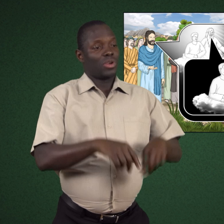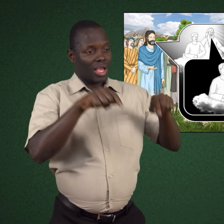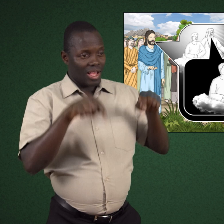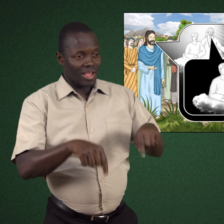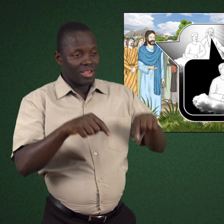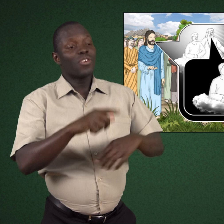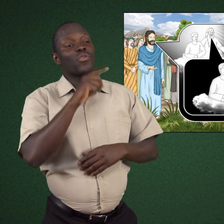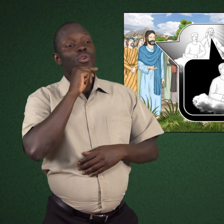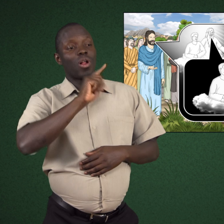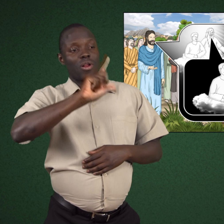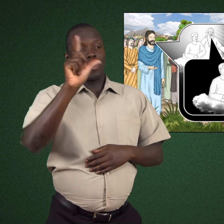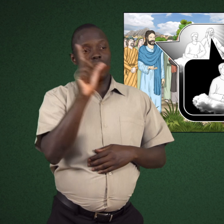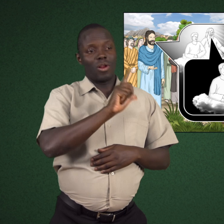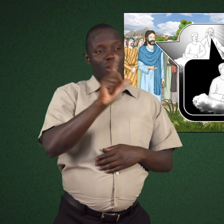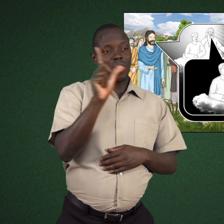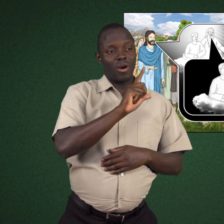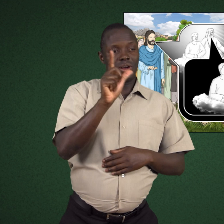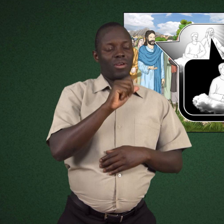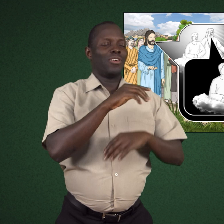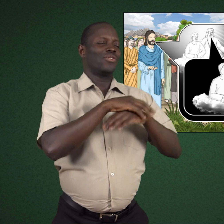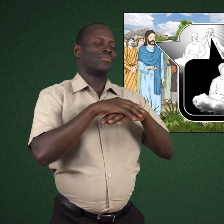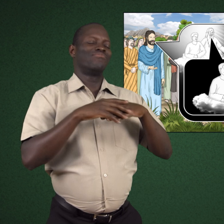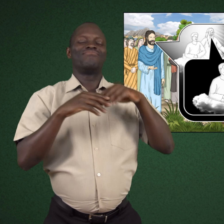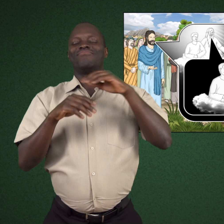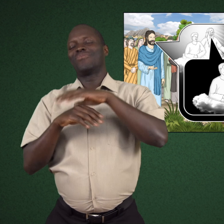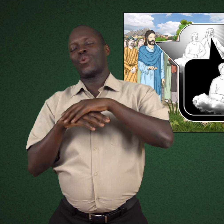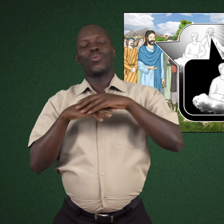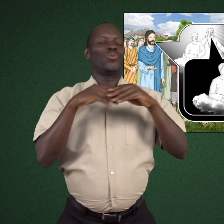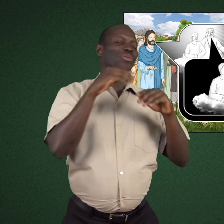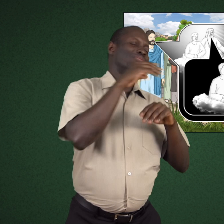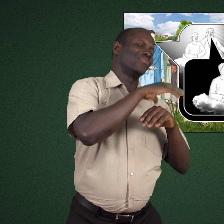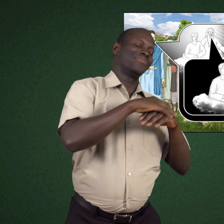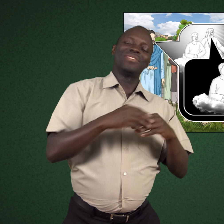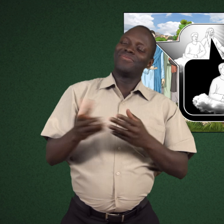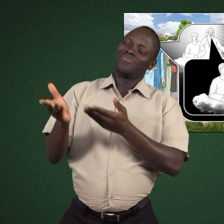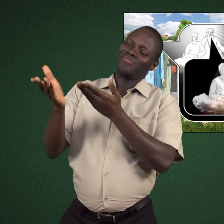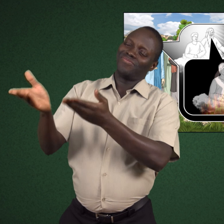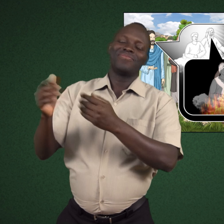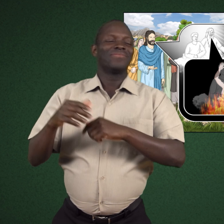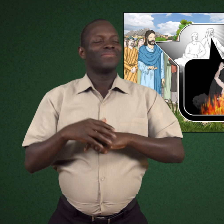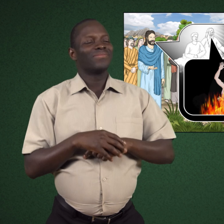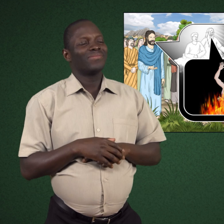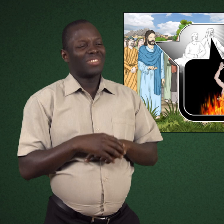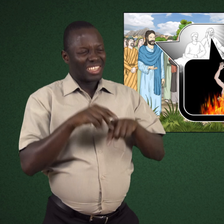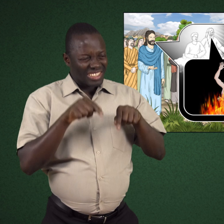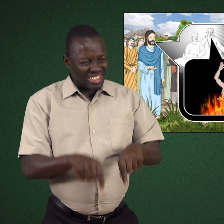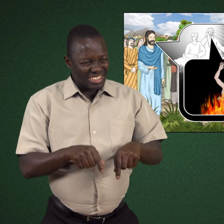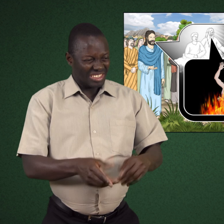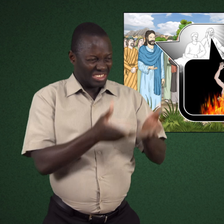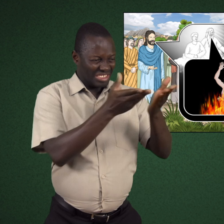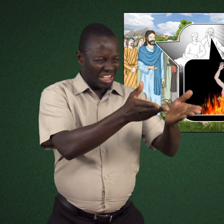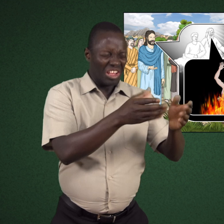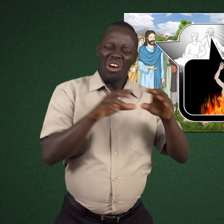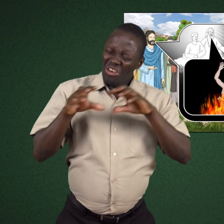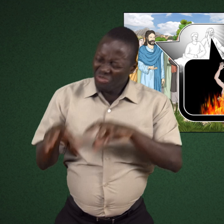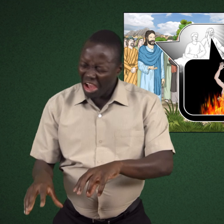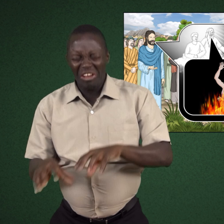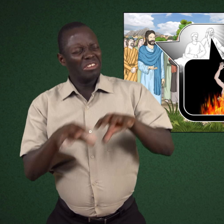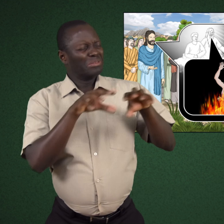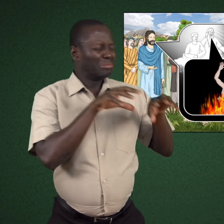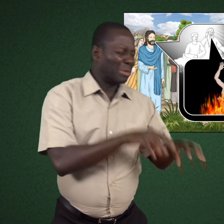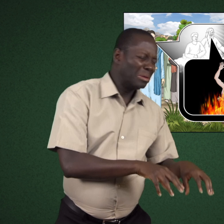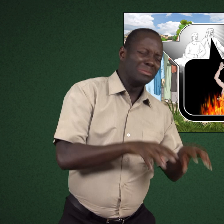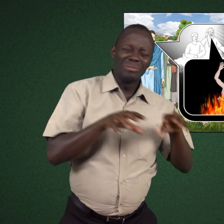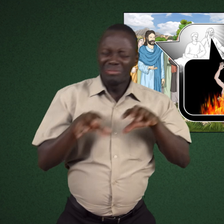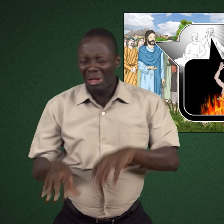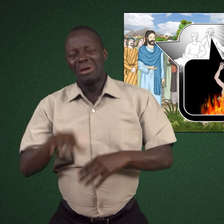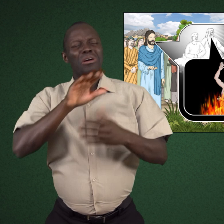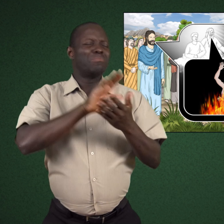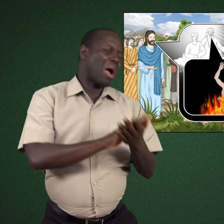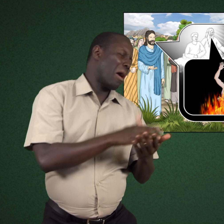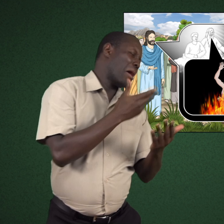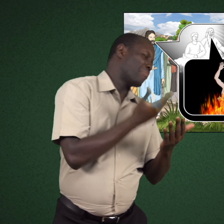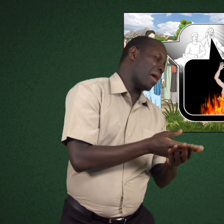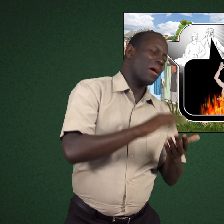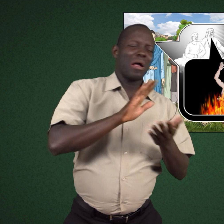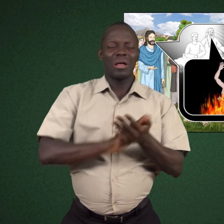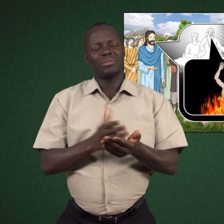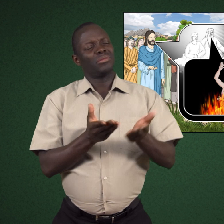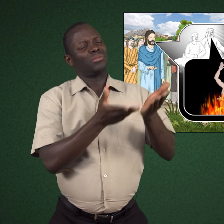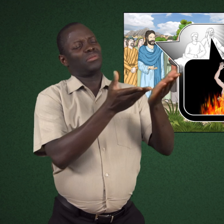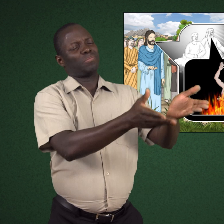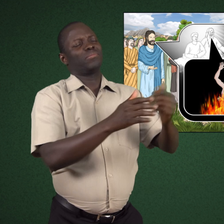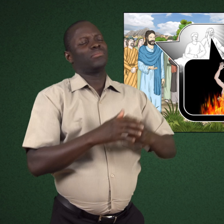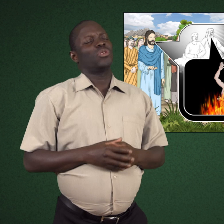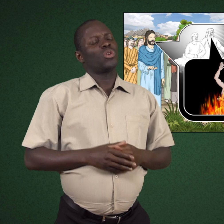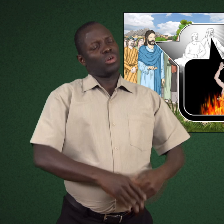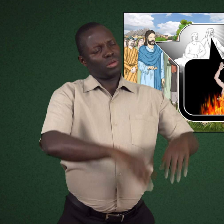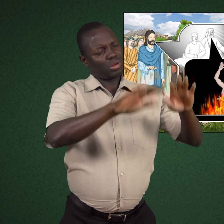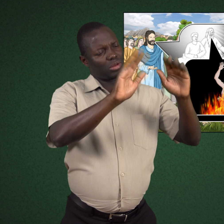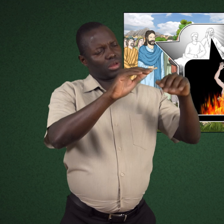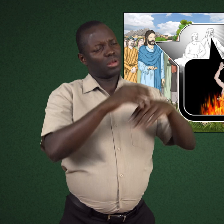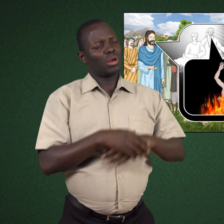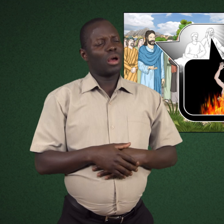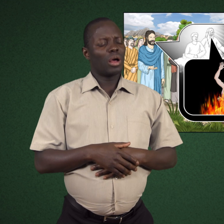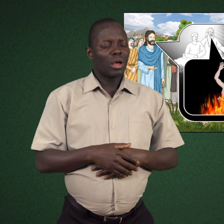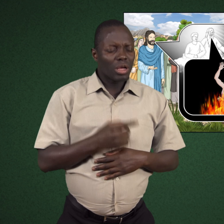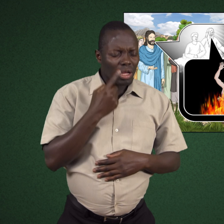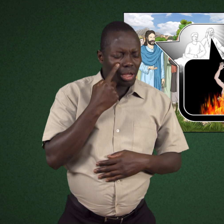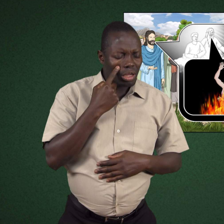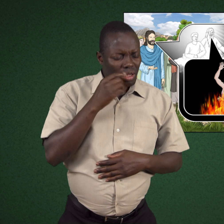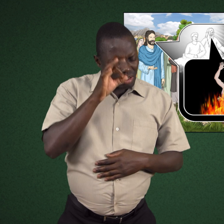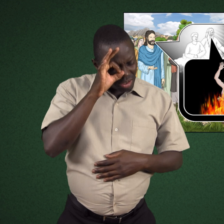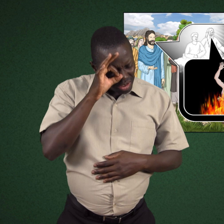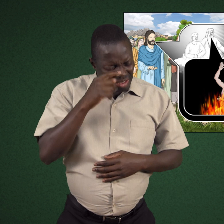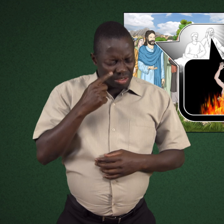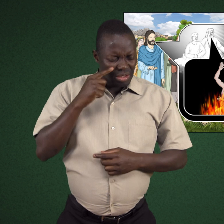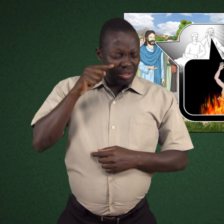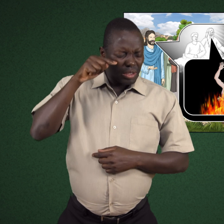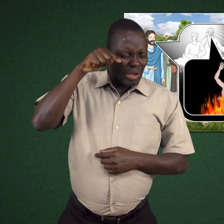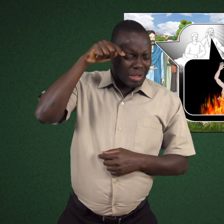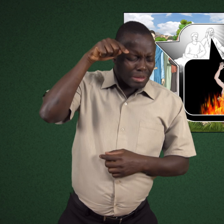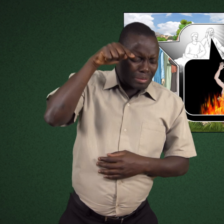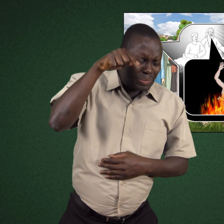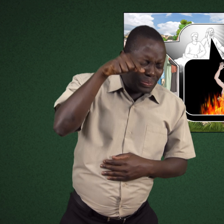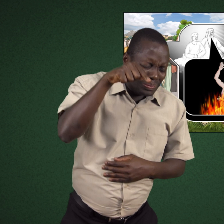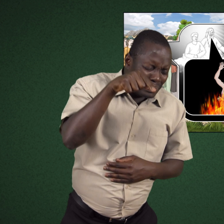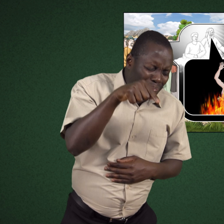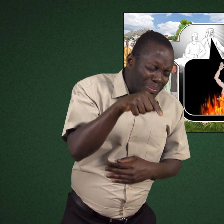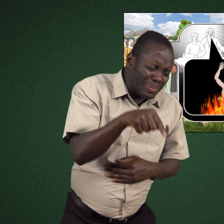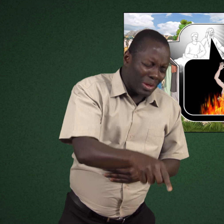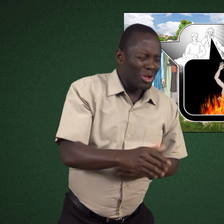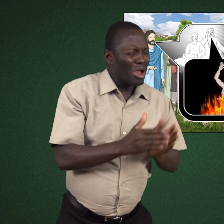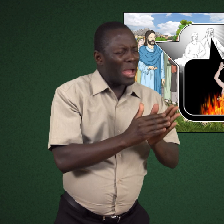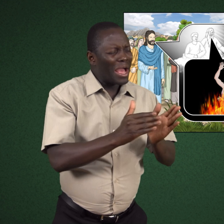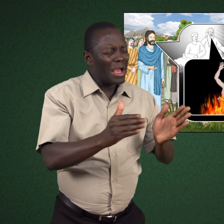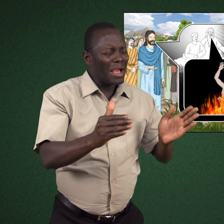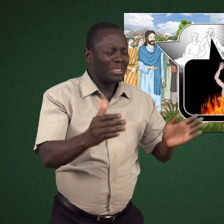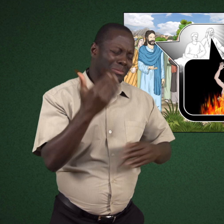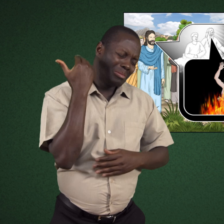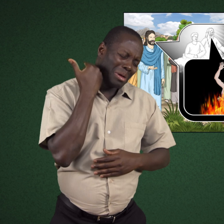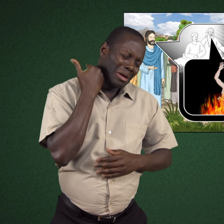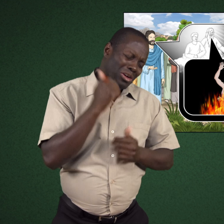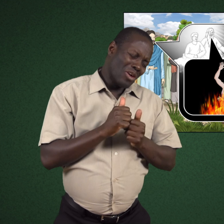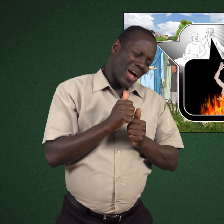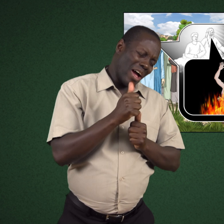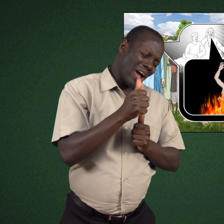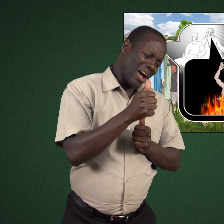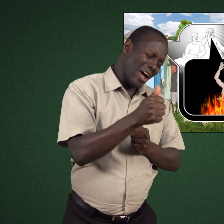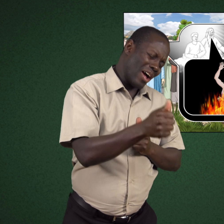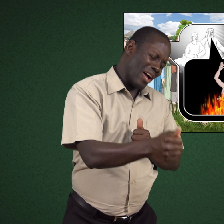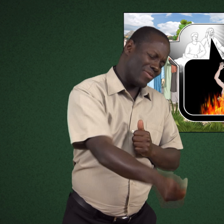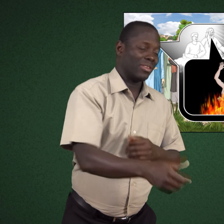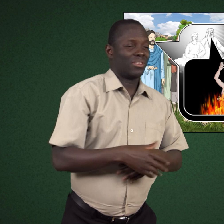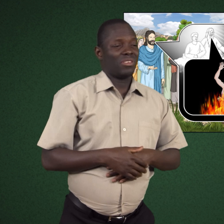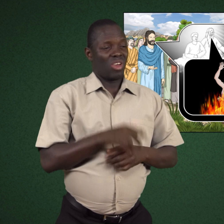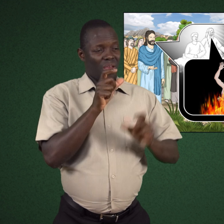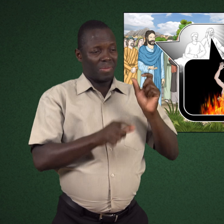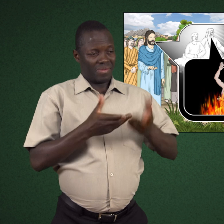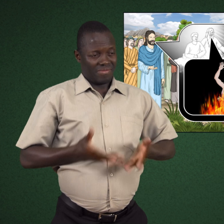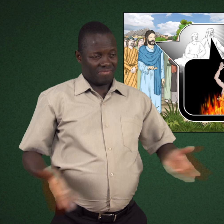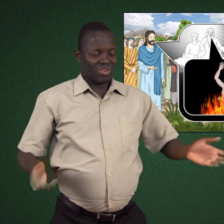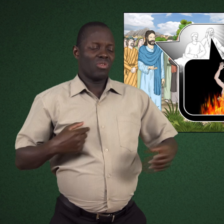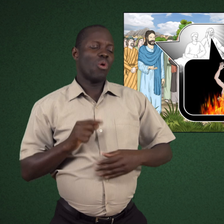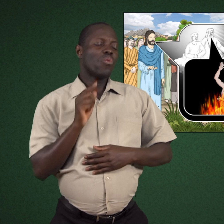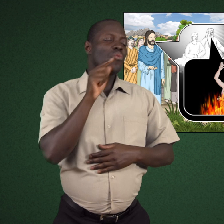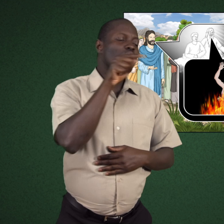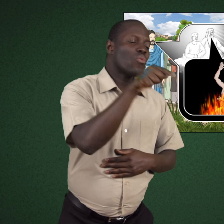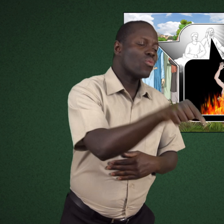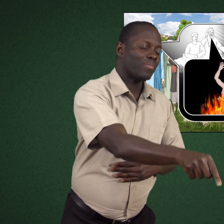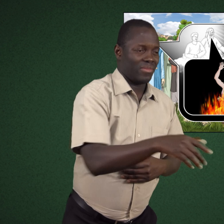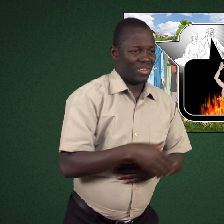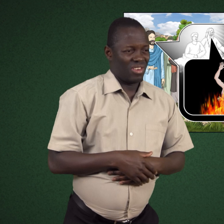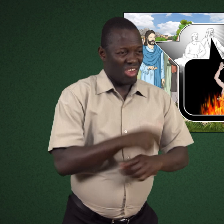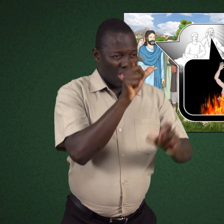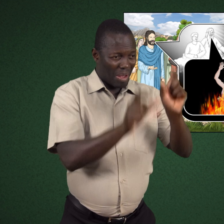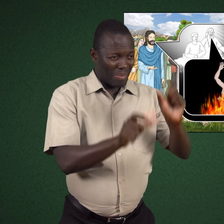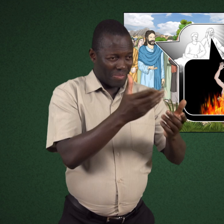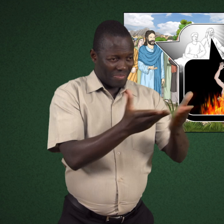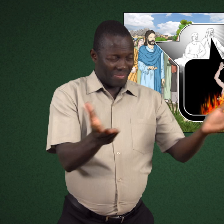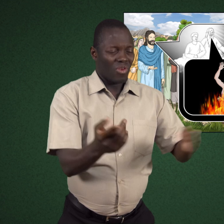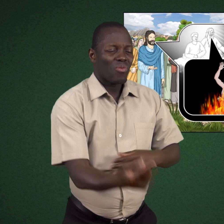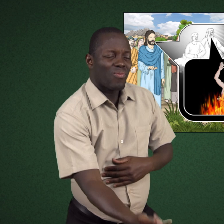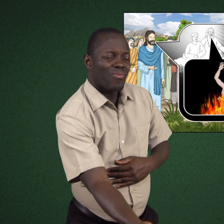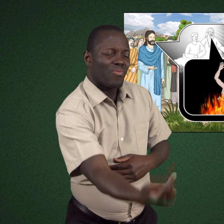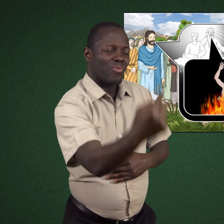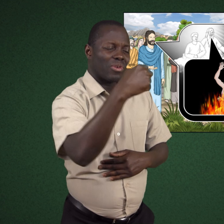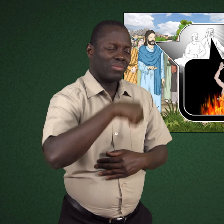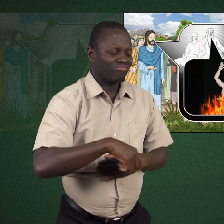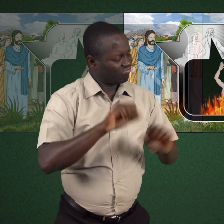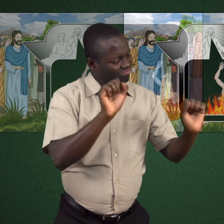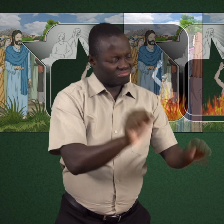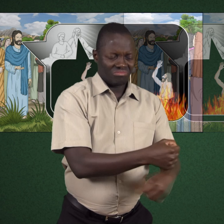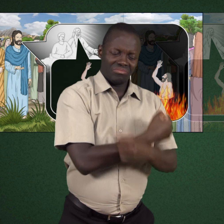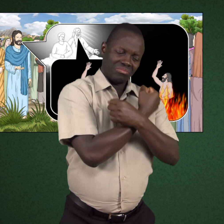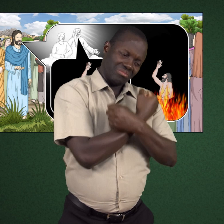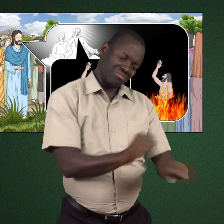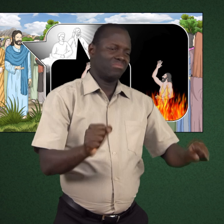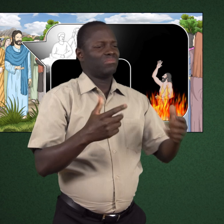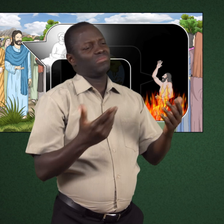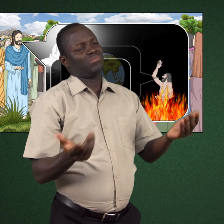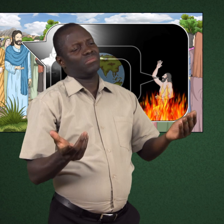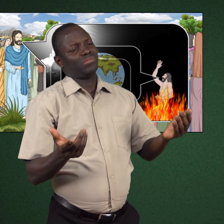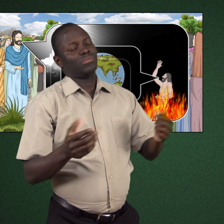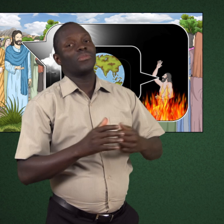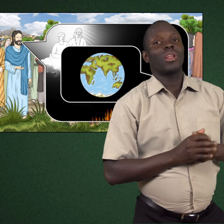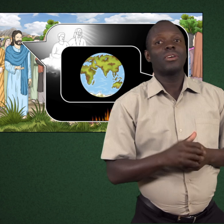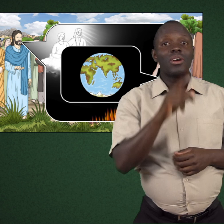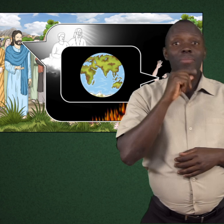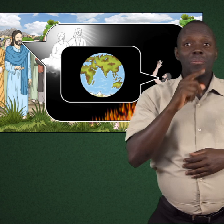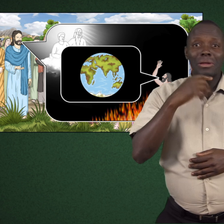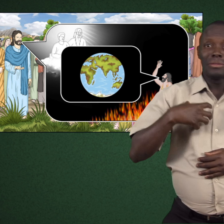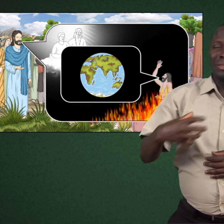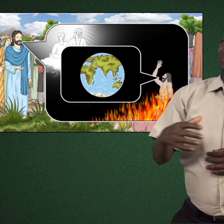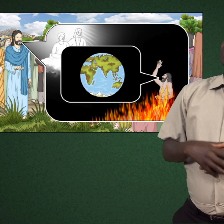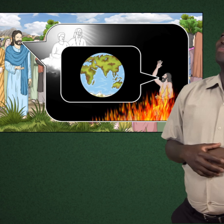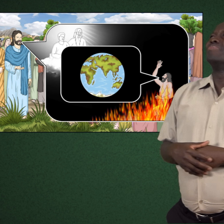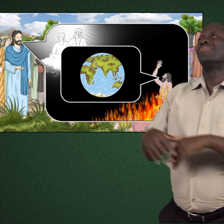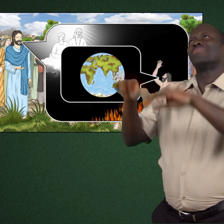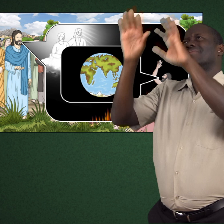And besides all this, a great chasm has been fixed between us and you, so that even those who wish cannot cross from here to you, nor can anyone cross from there to us.’